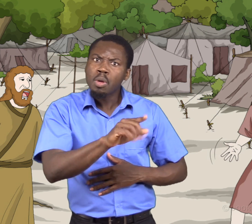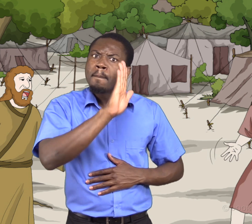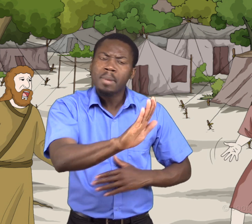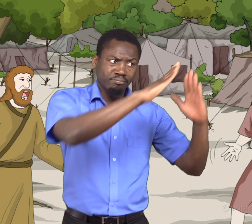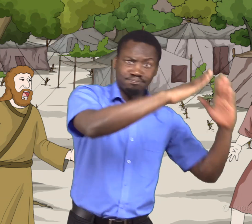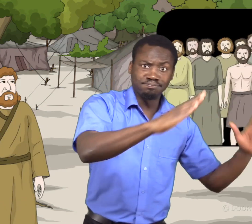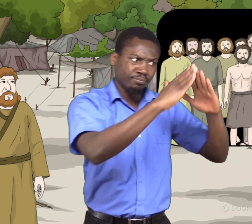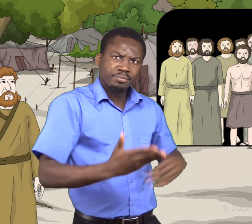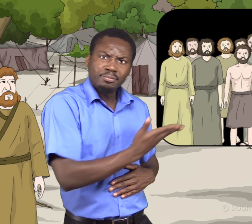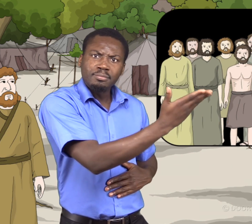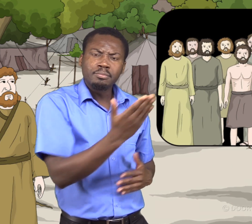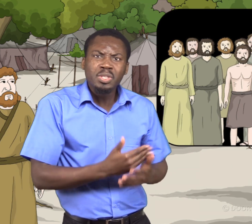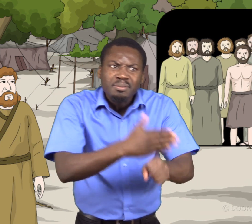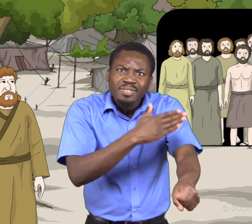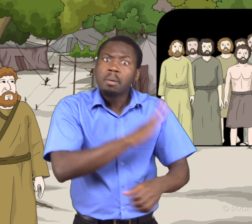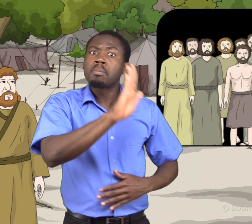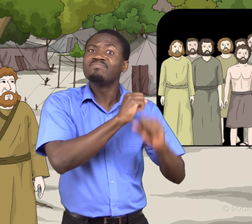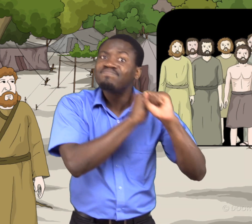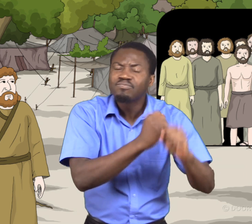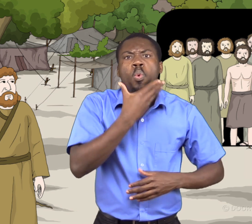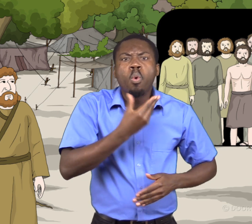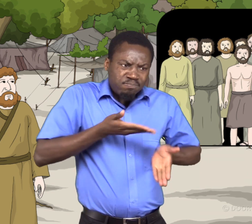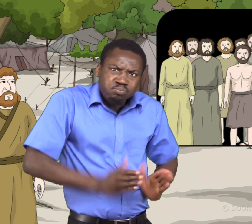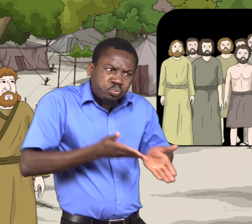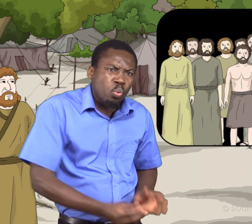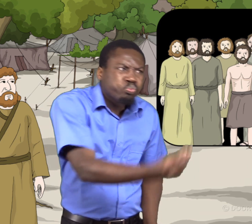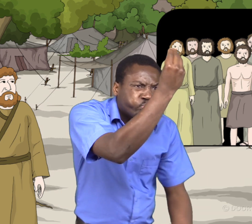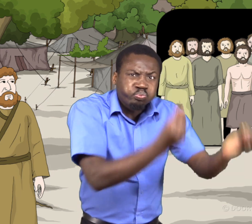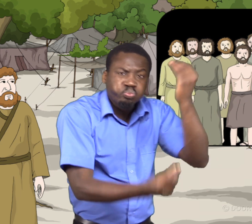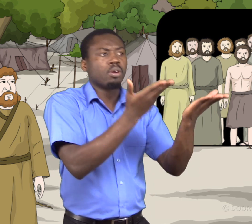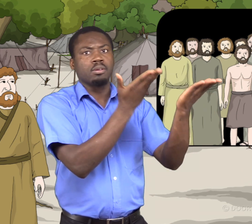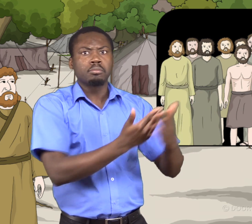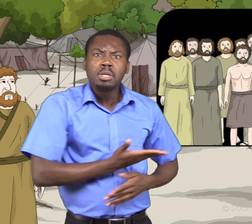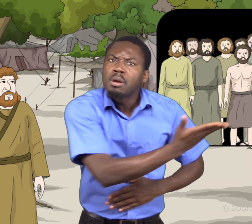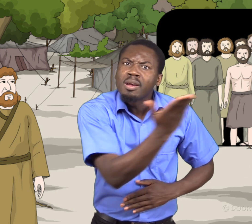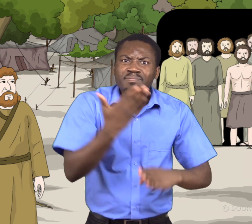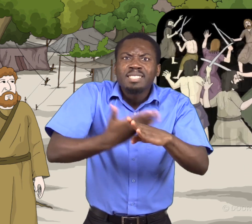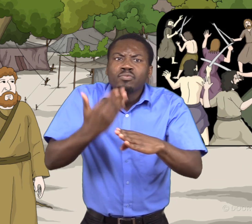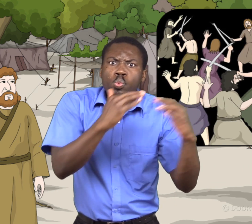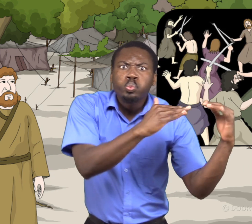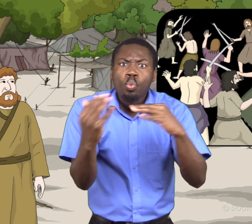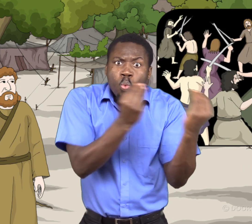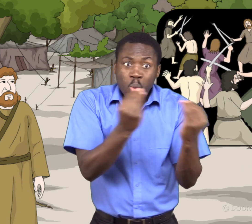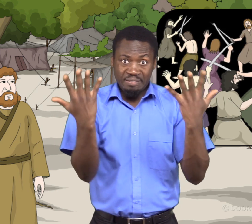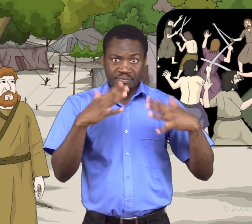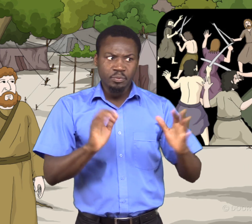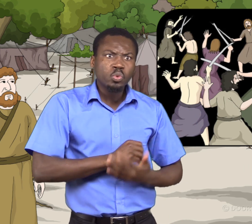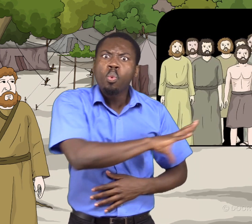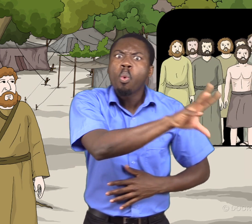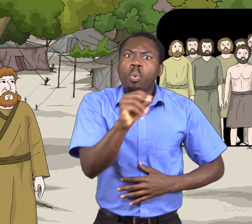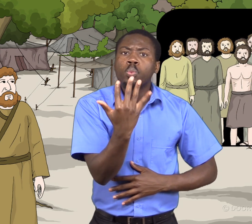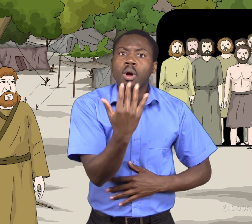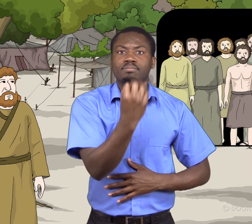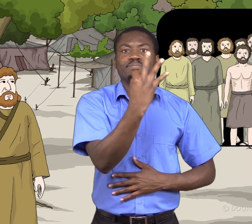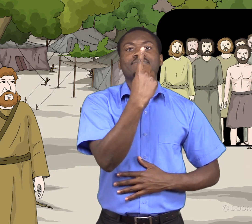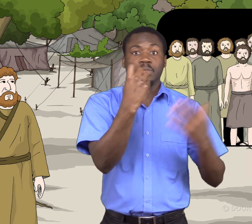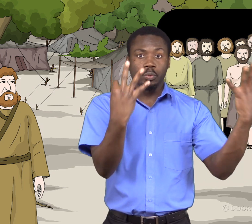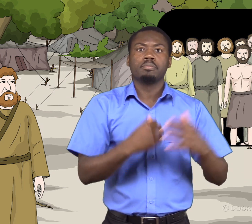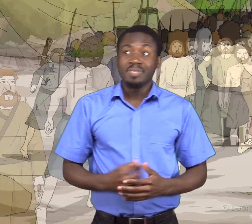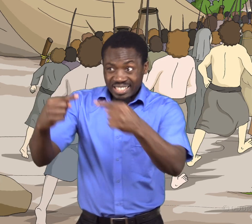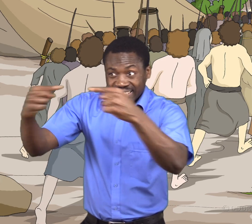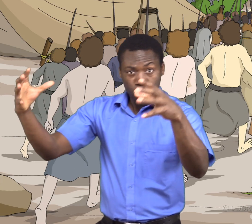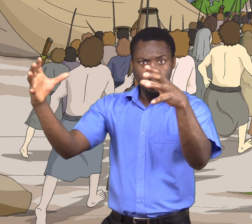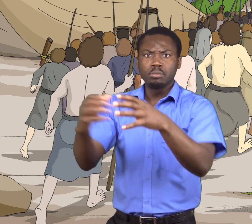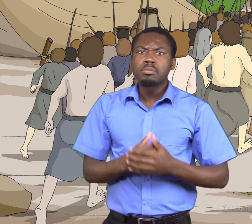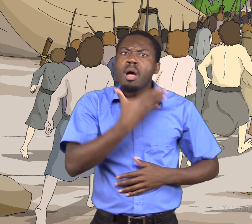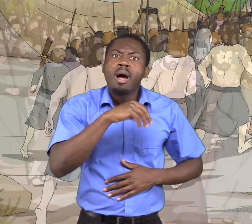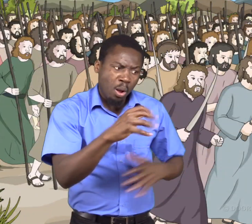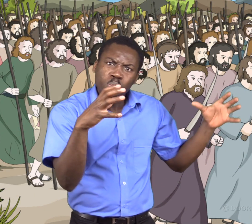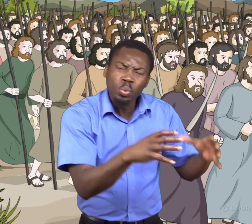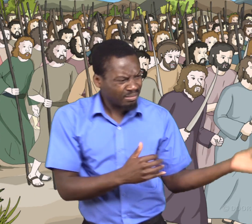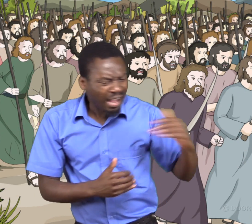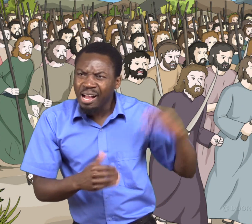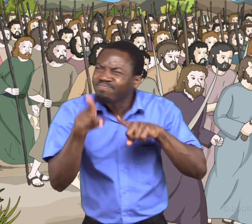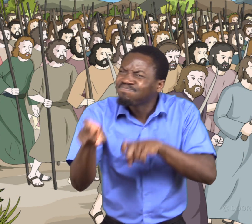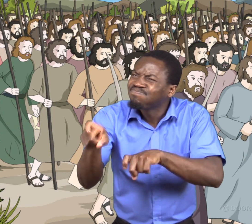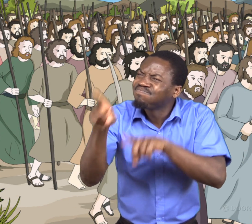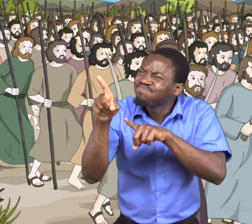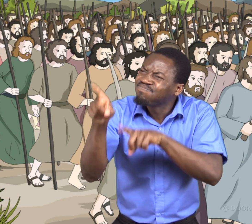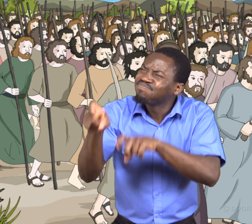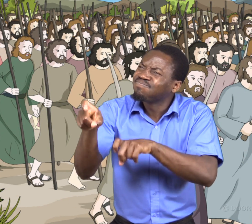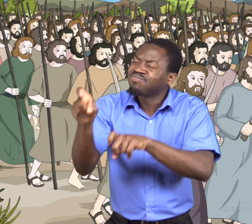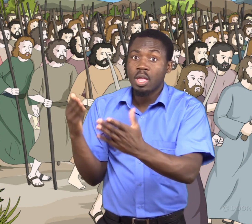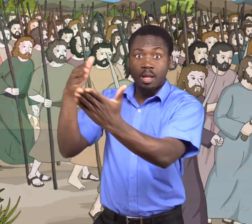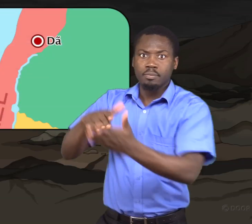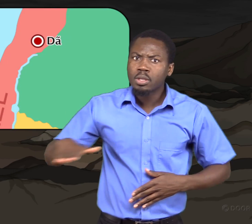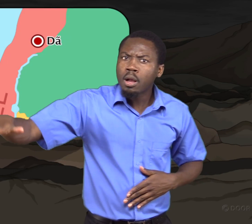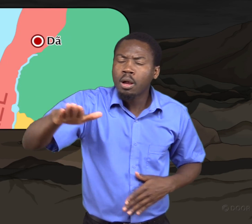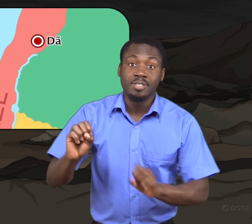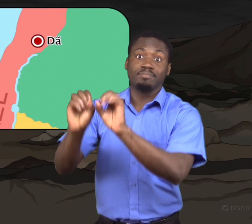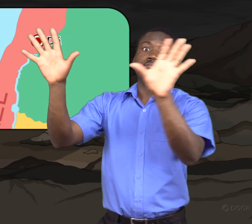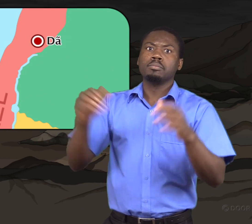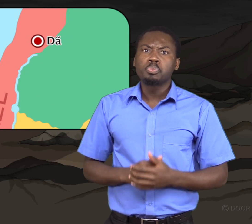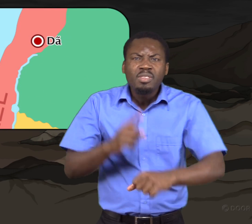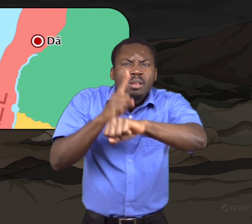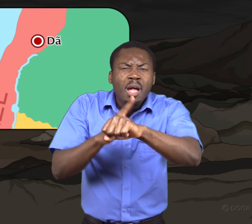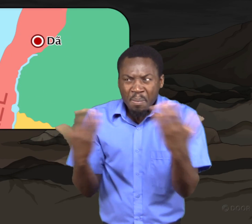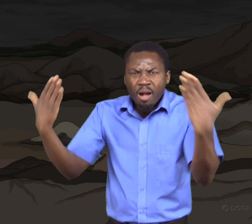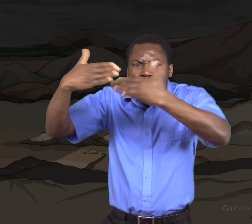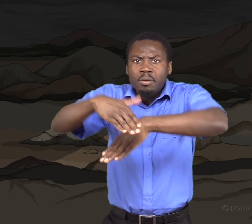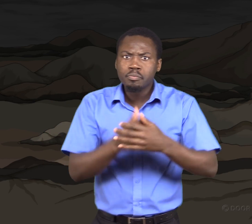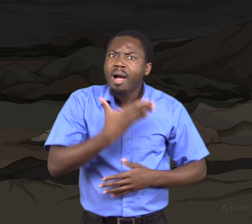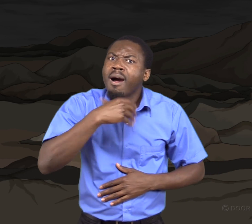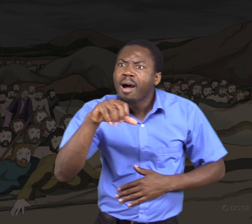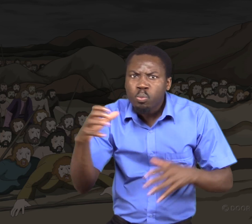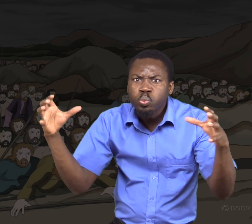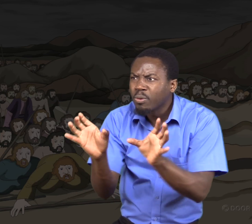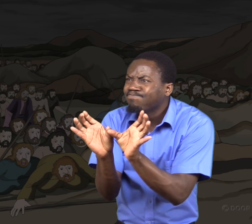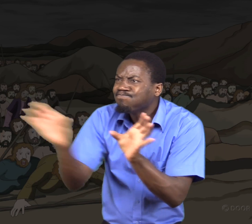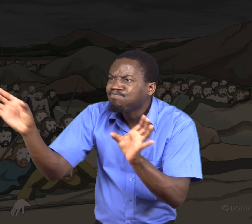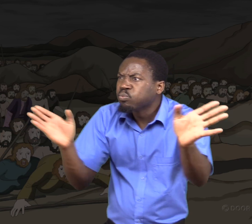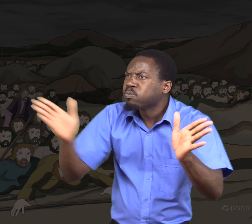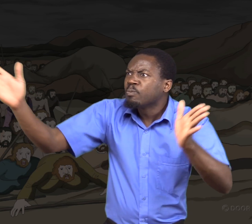And when Abram heard that his relative had been captured, he mobilized the 318 trained men born in his household, and they set out in pursuit as far as Dan.